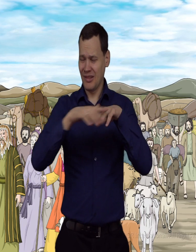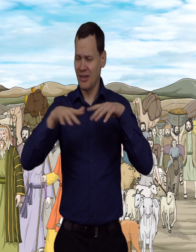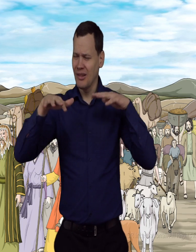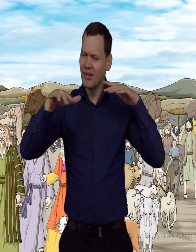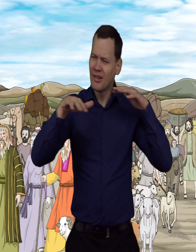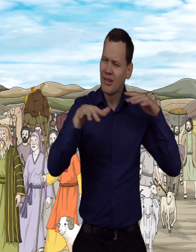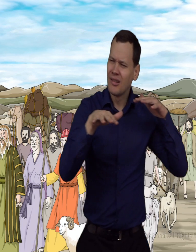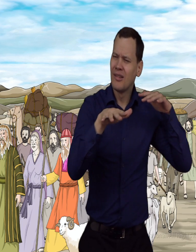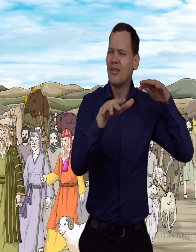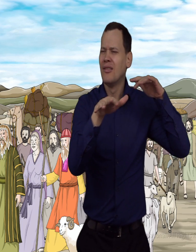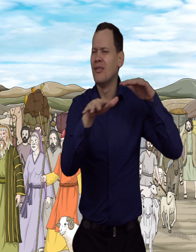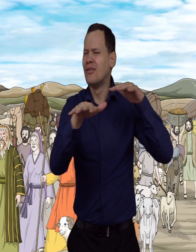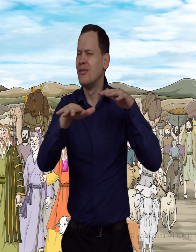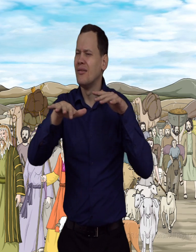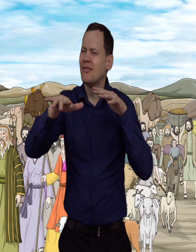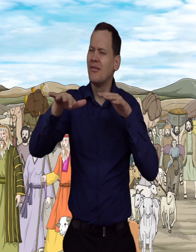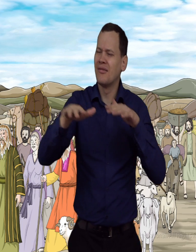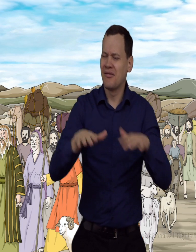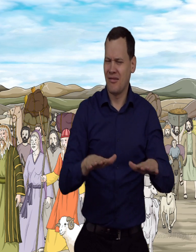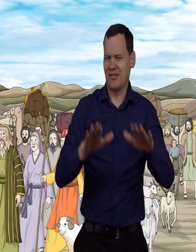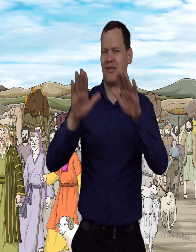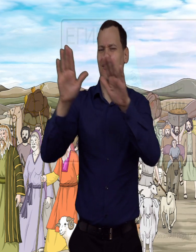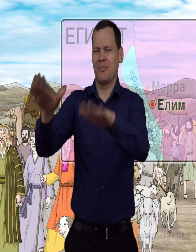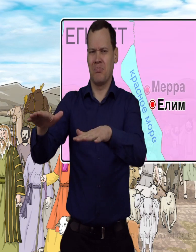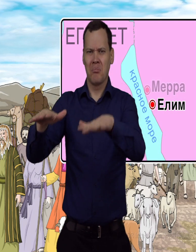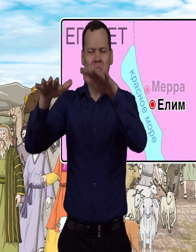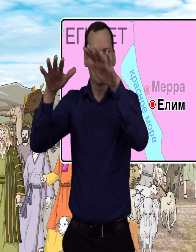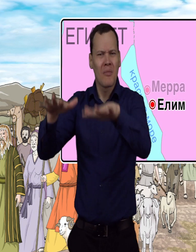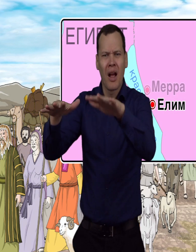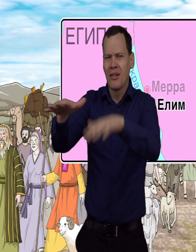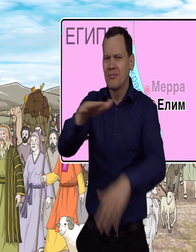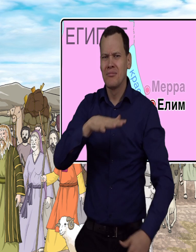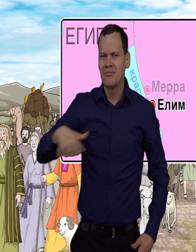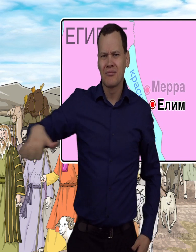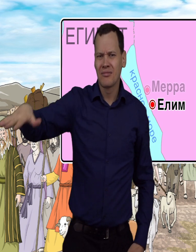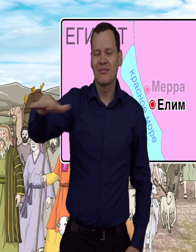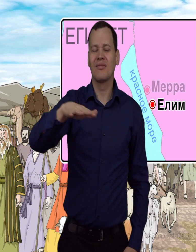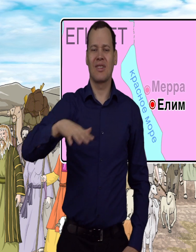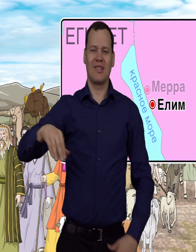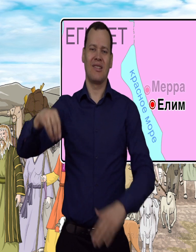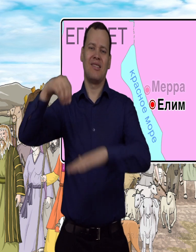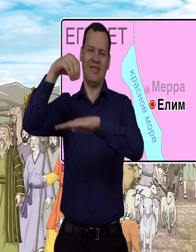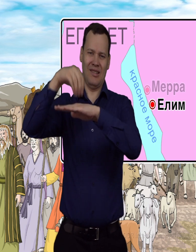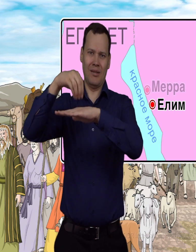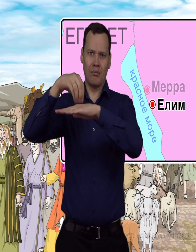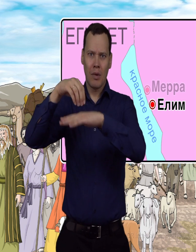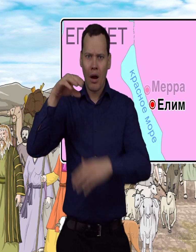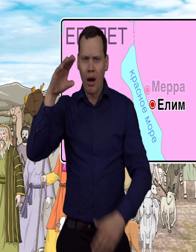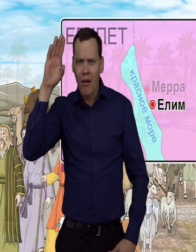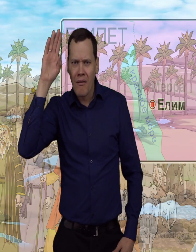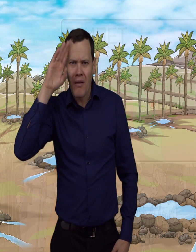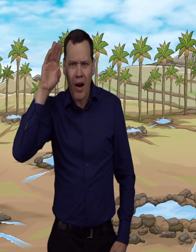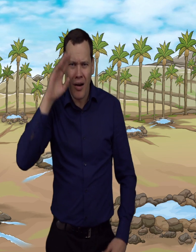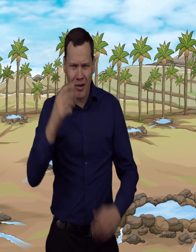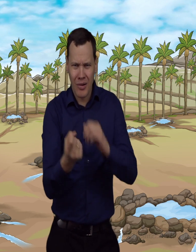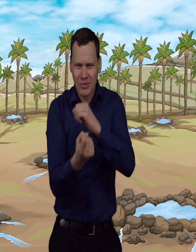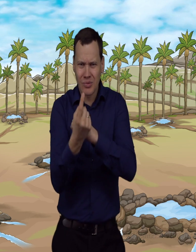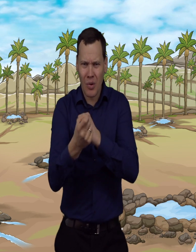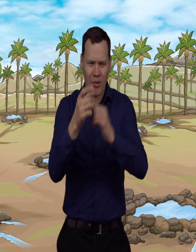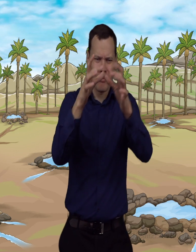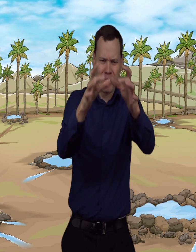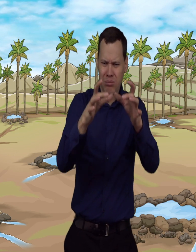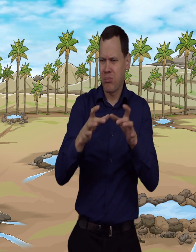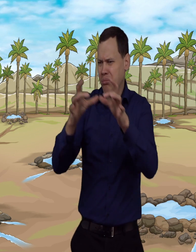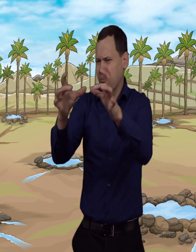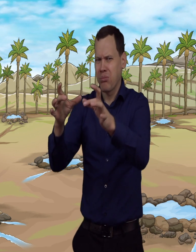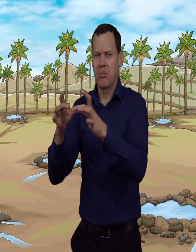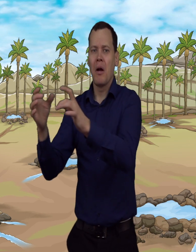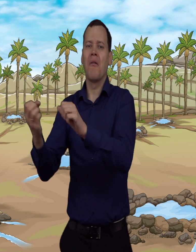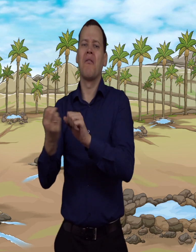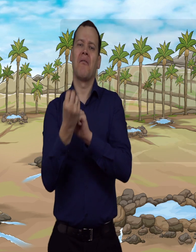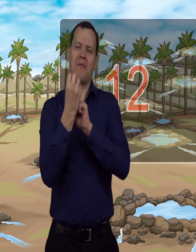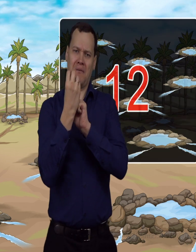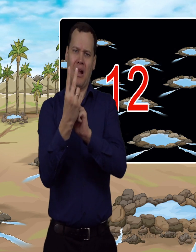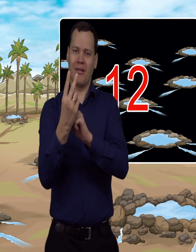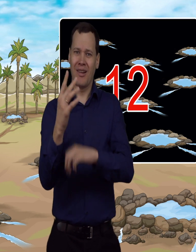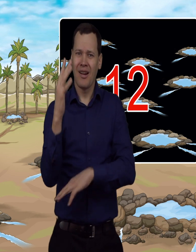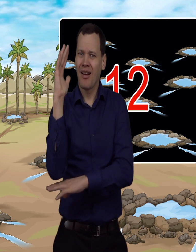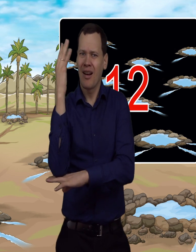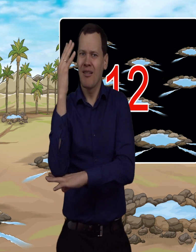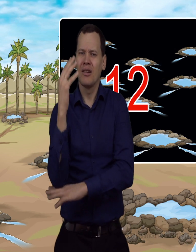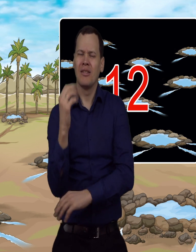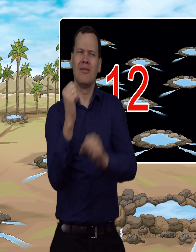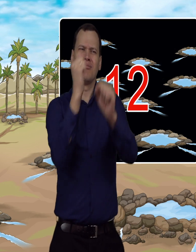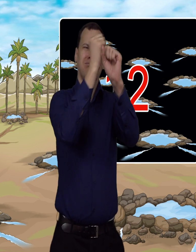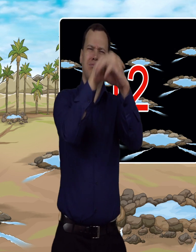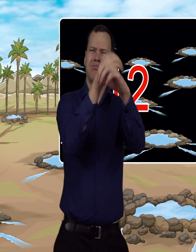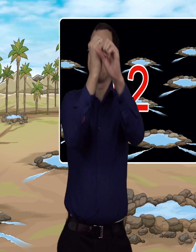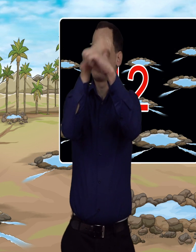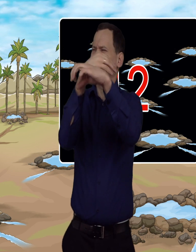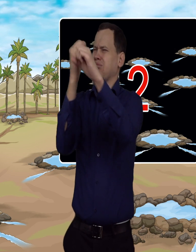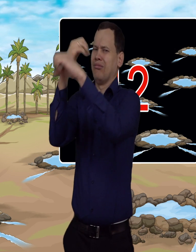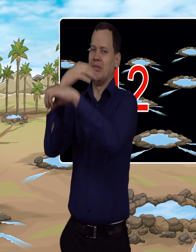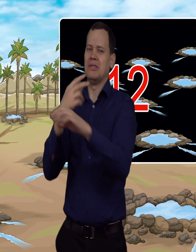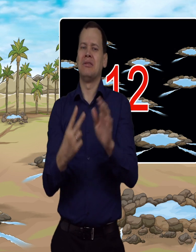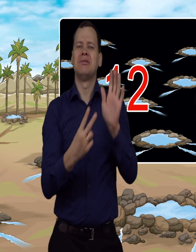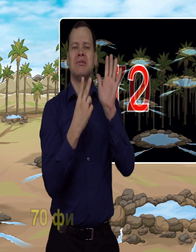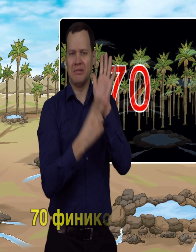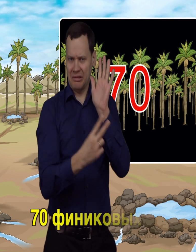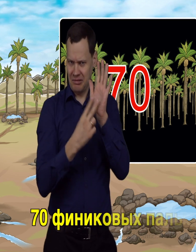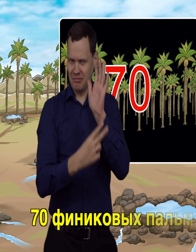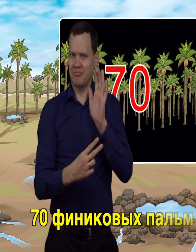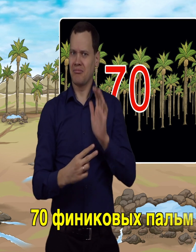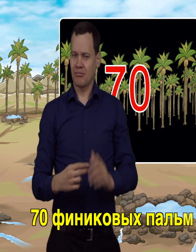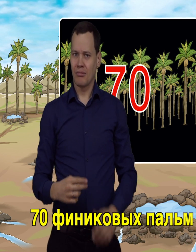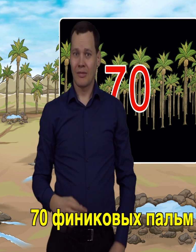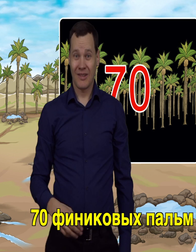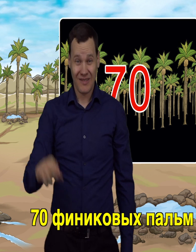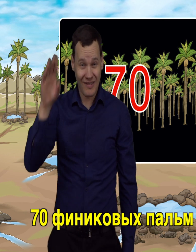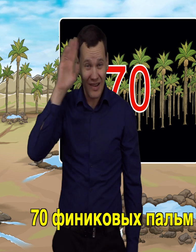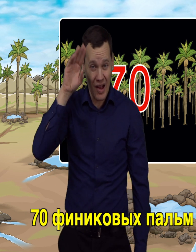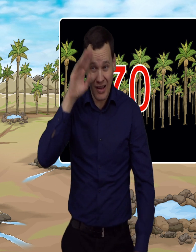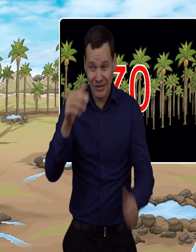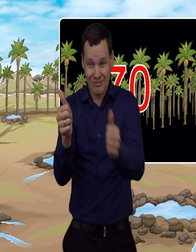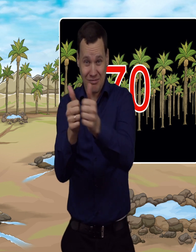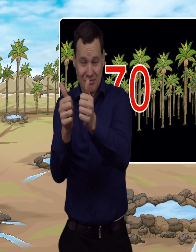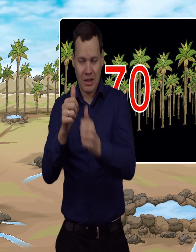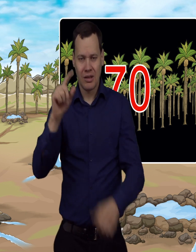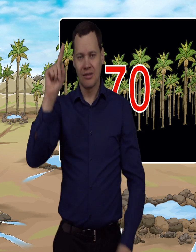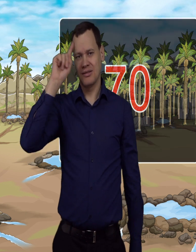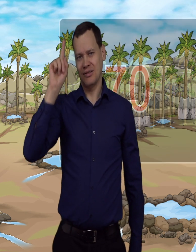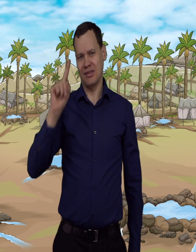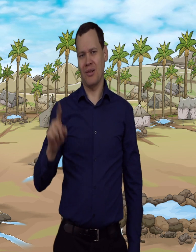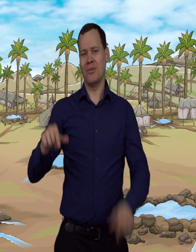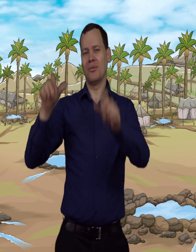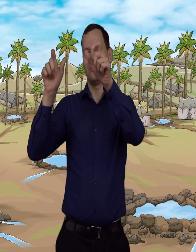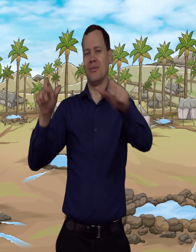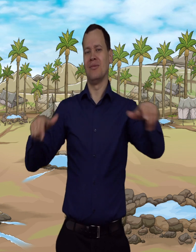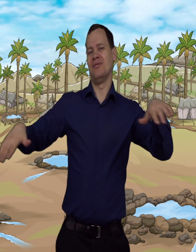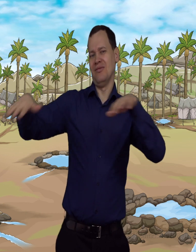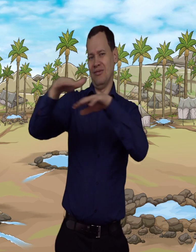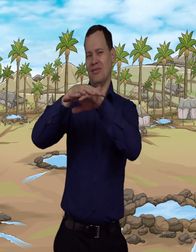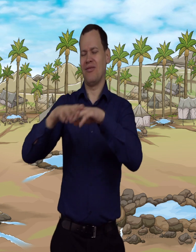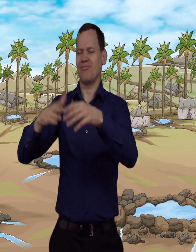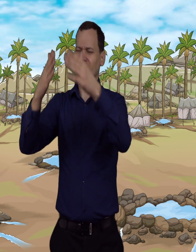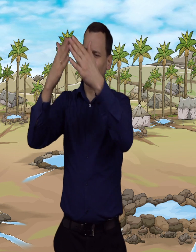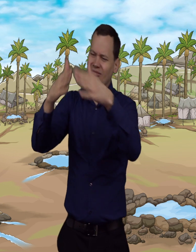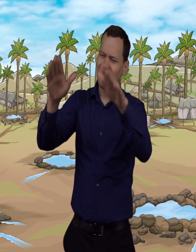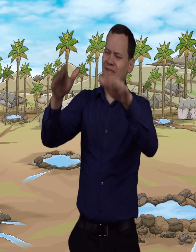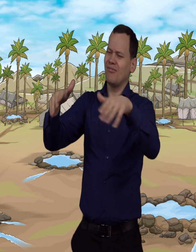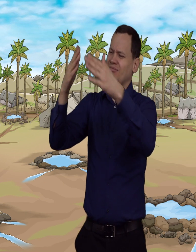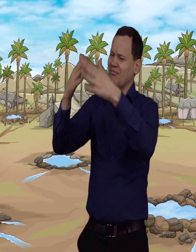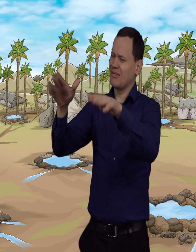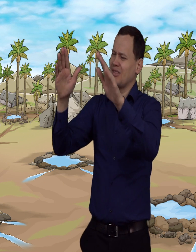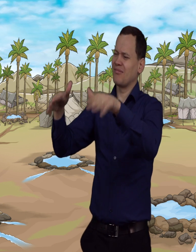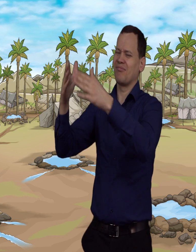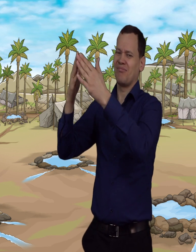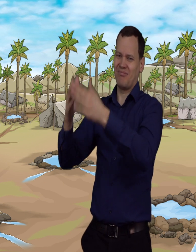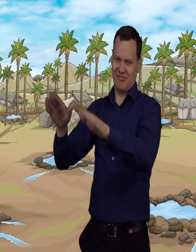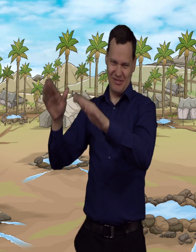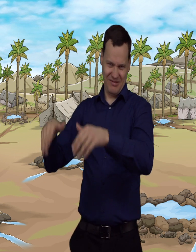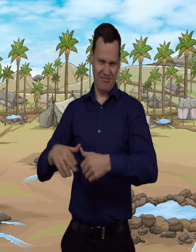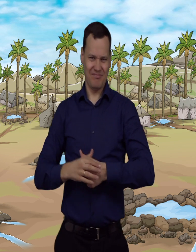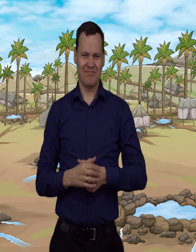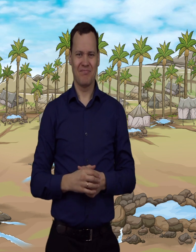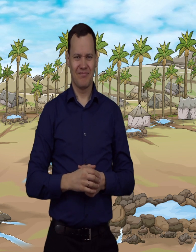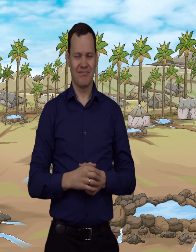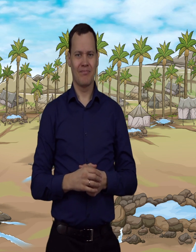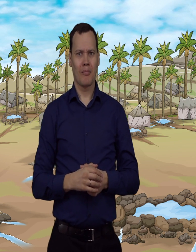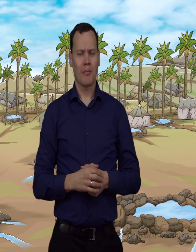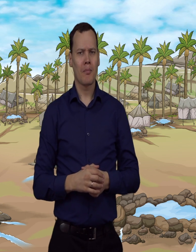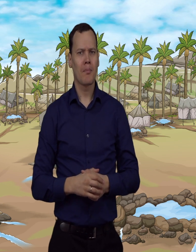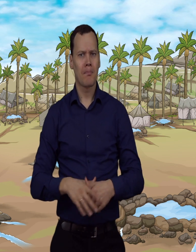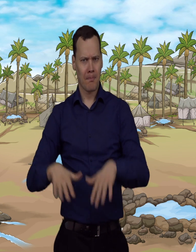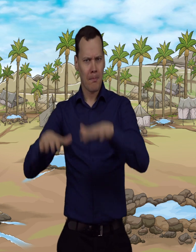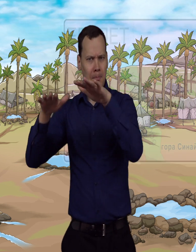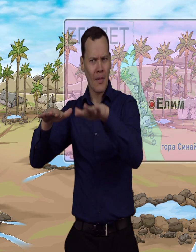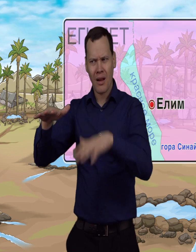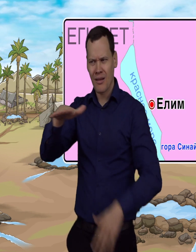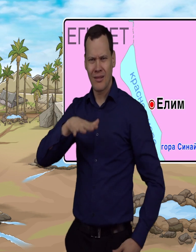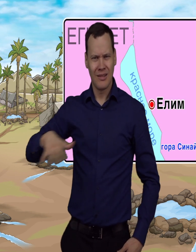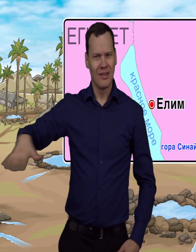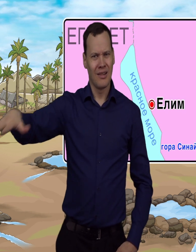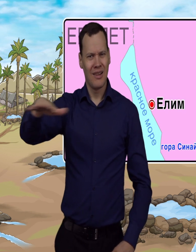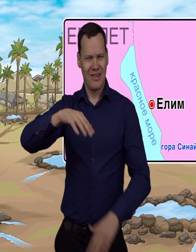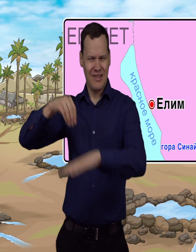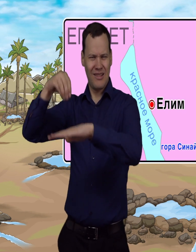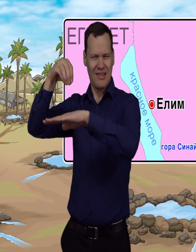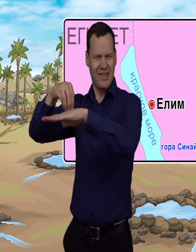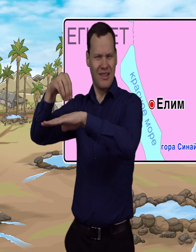Then they came to Elim, where there were twelve springs of water and seventy palm trees, and they camped there by the waters.